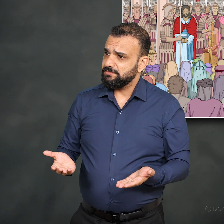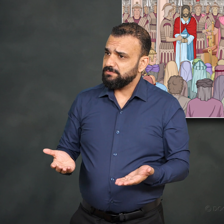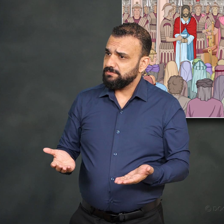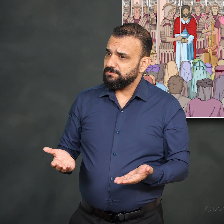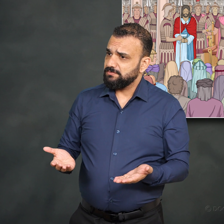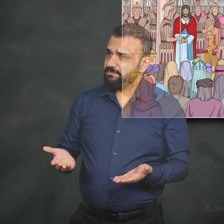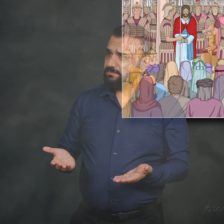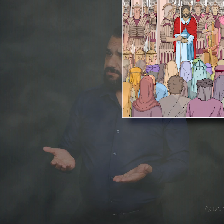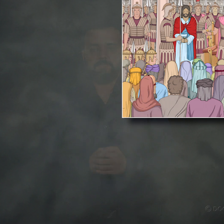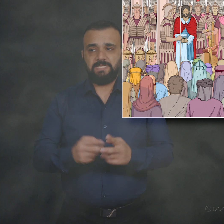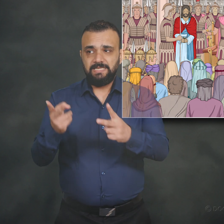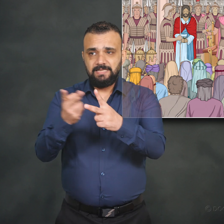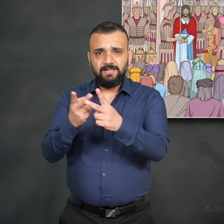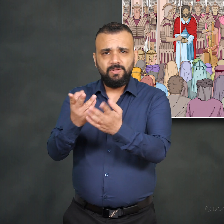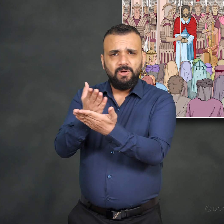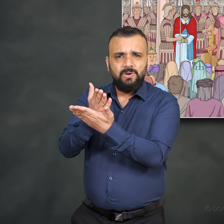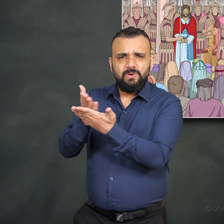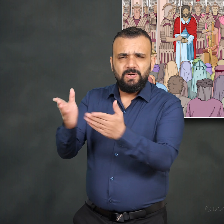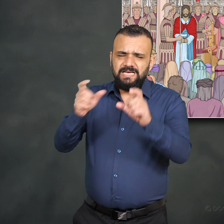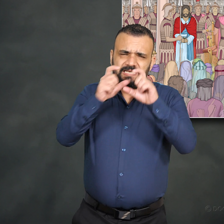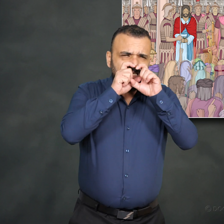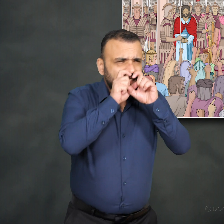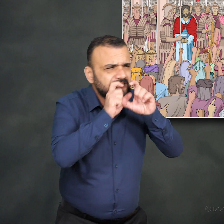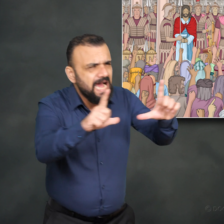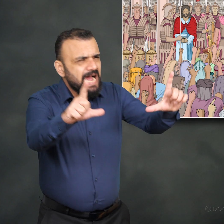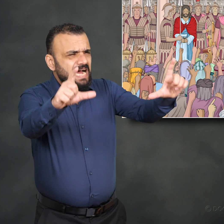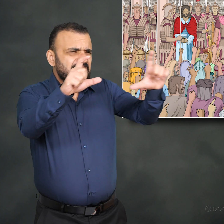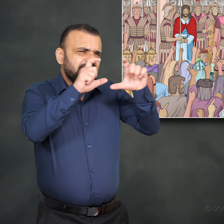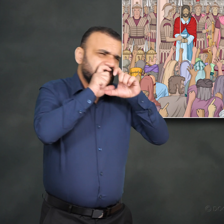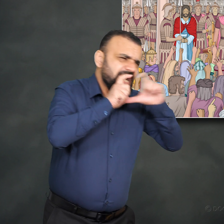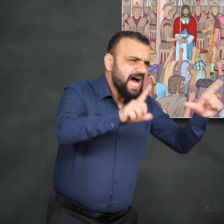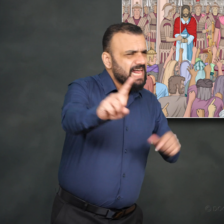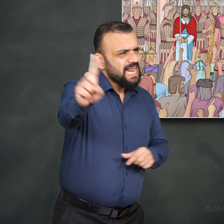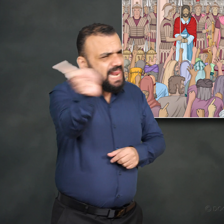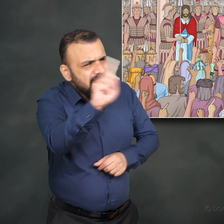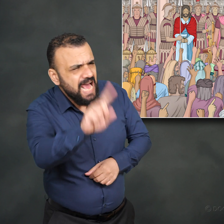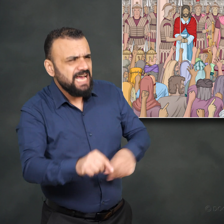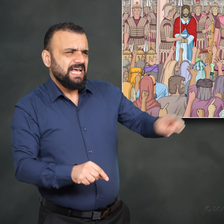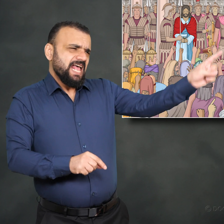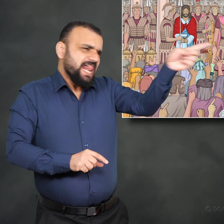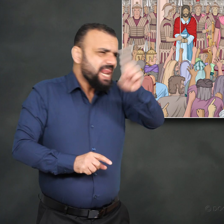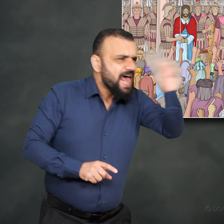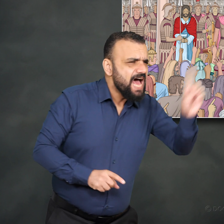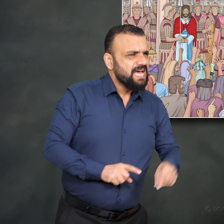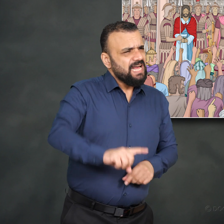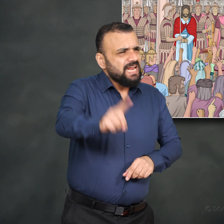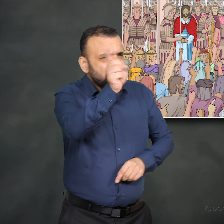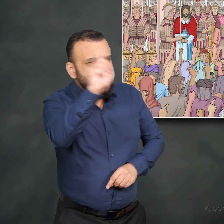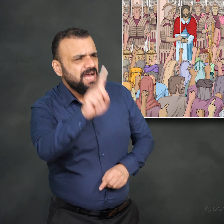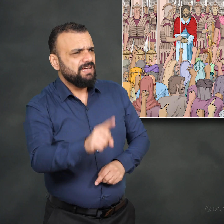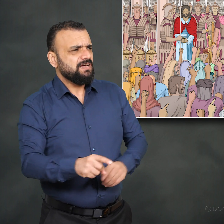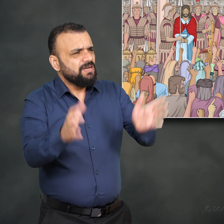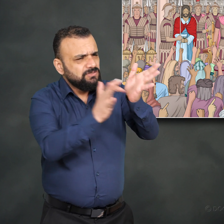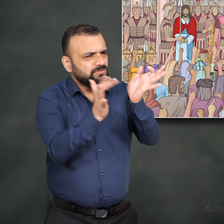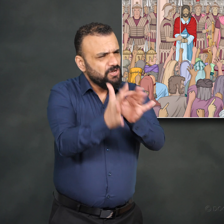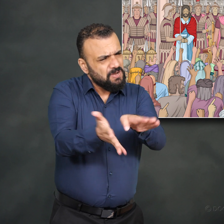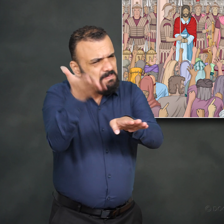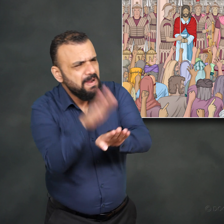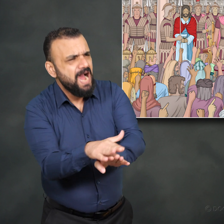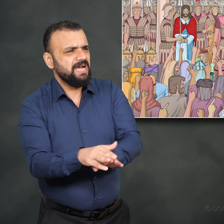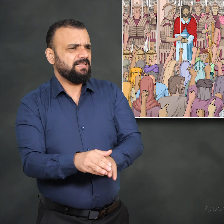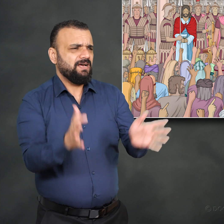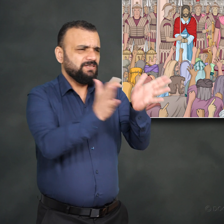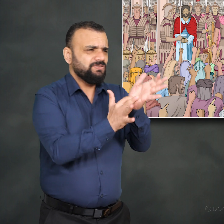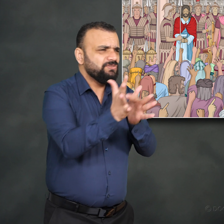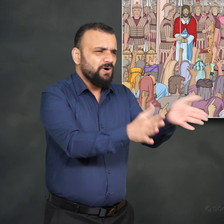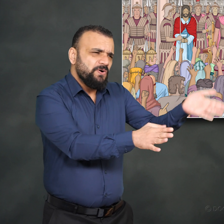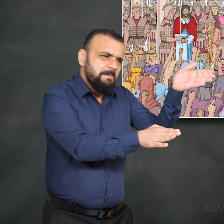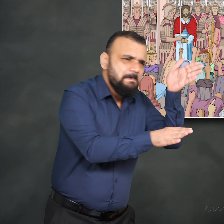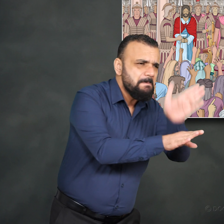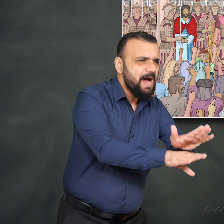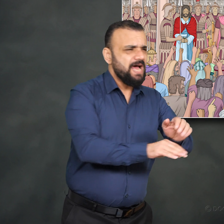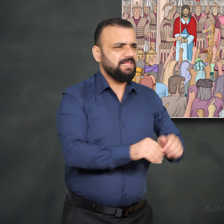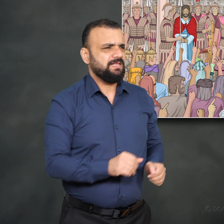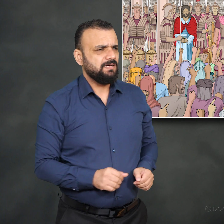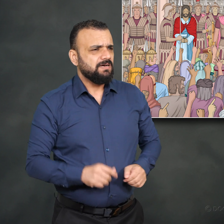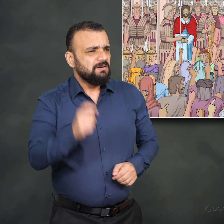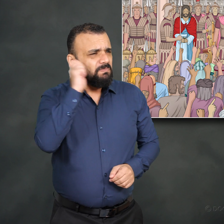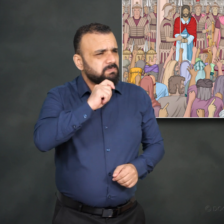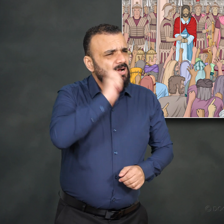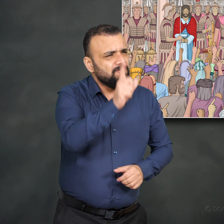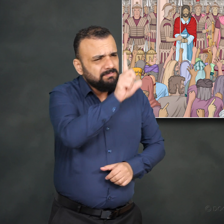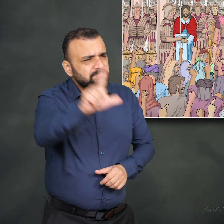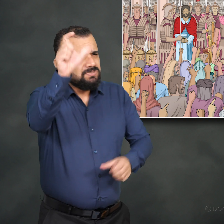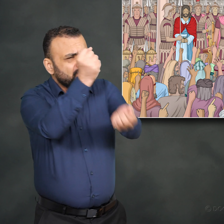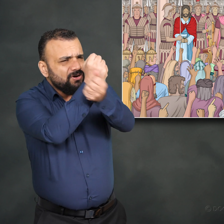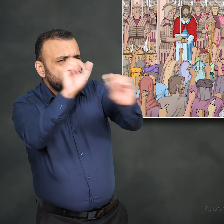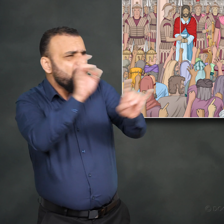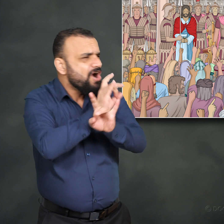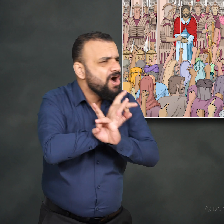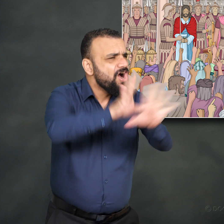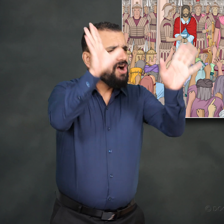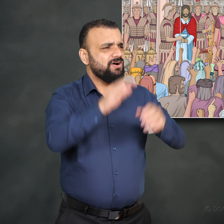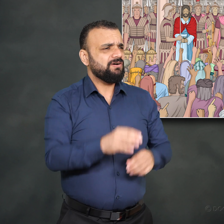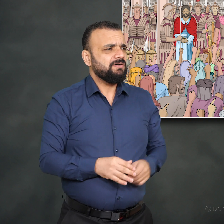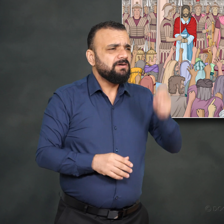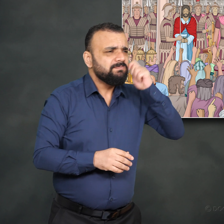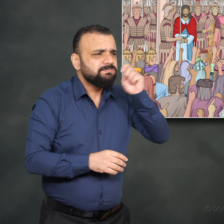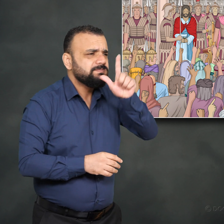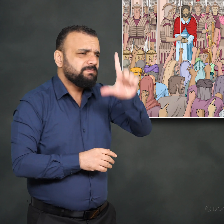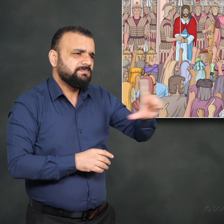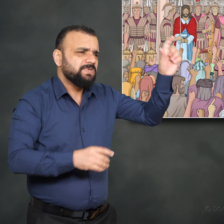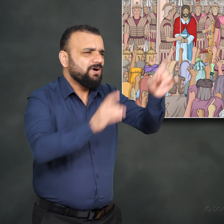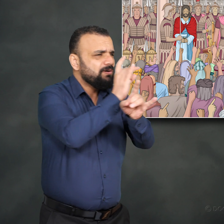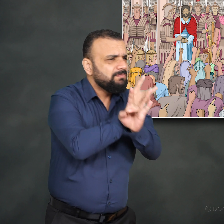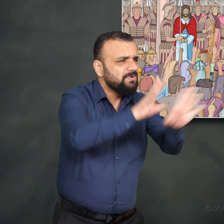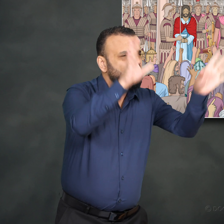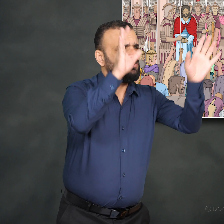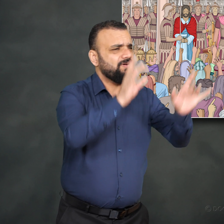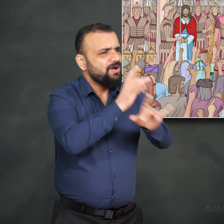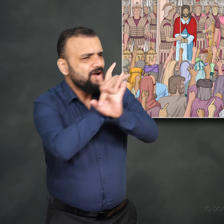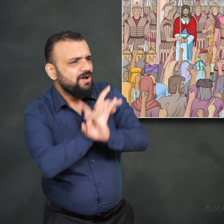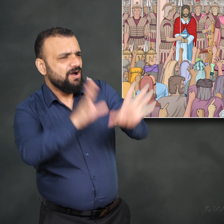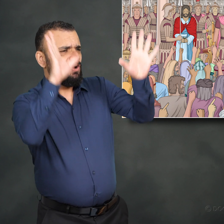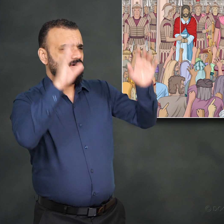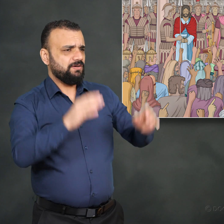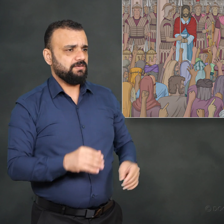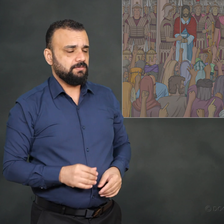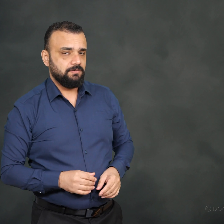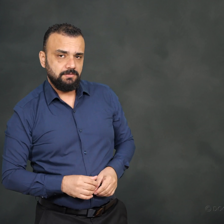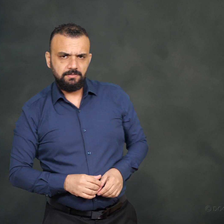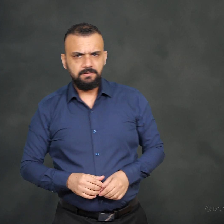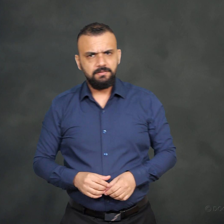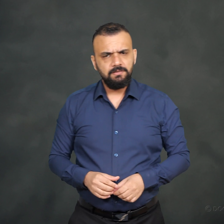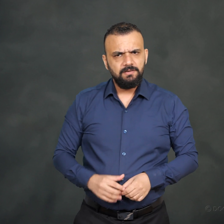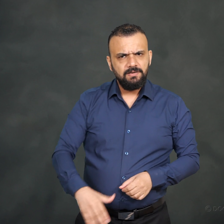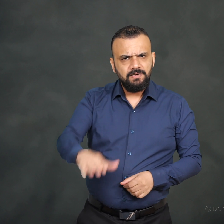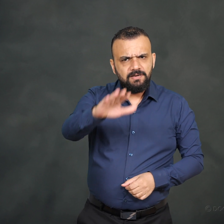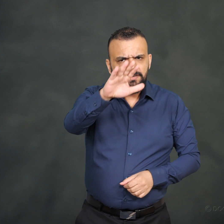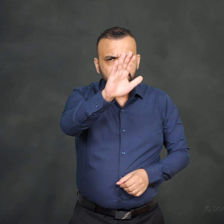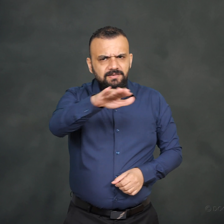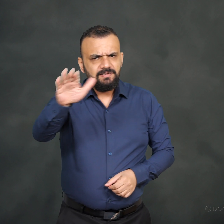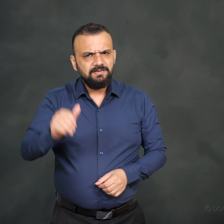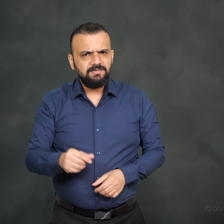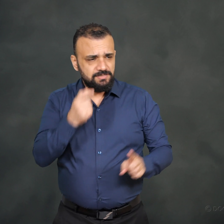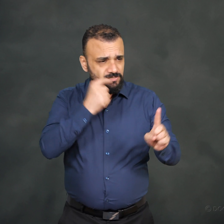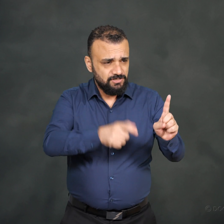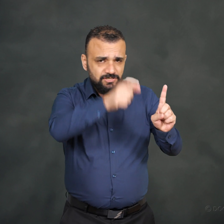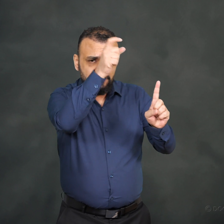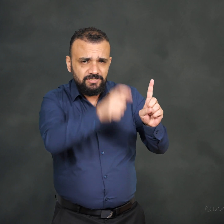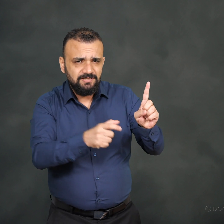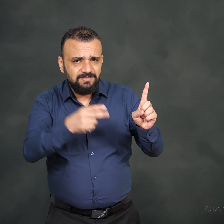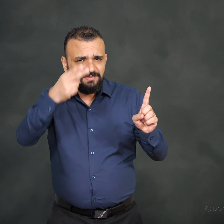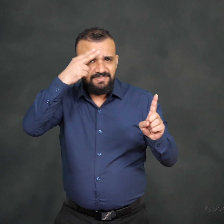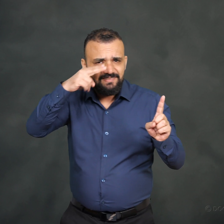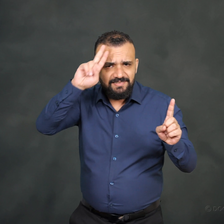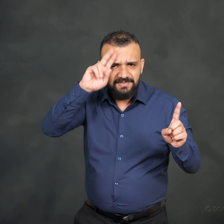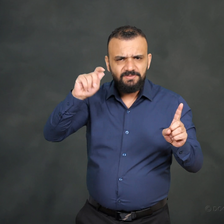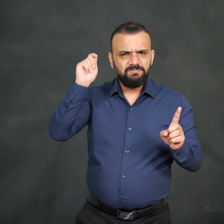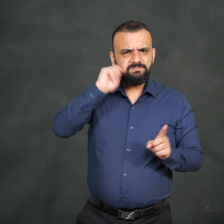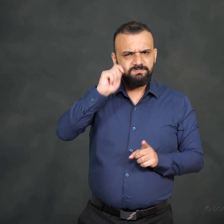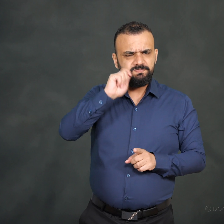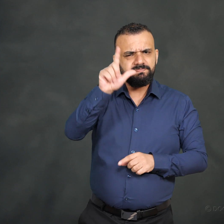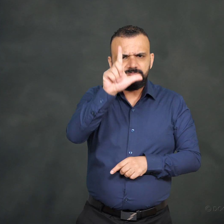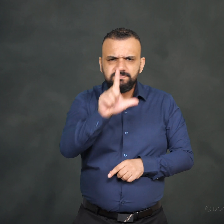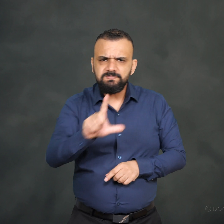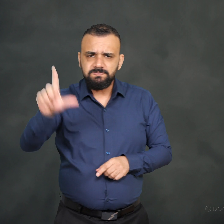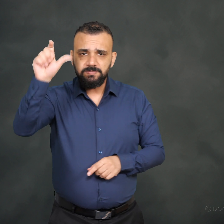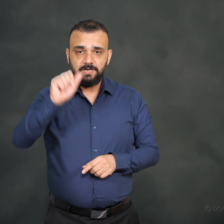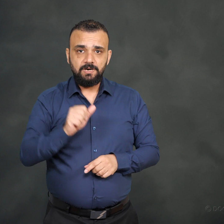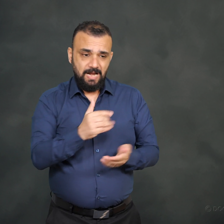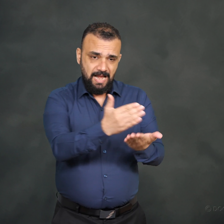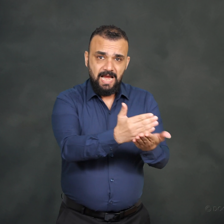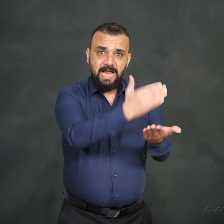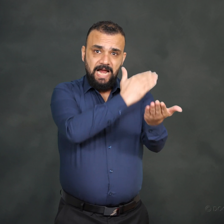But they all cried out in unison: “Away with this man!